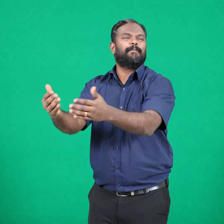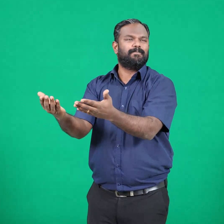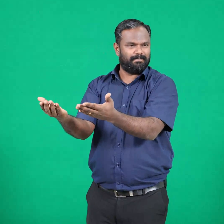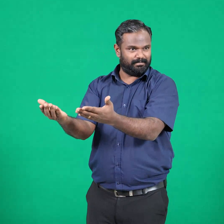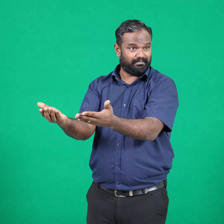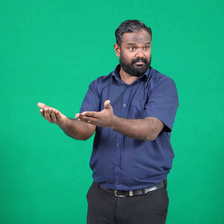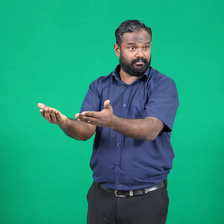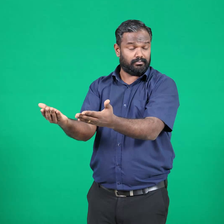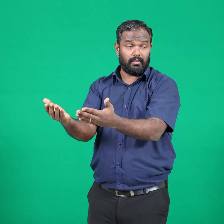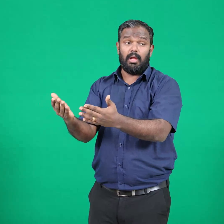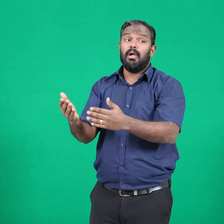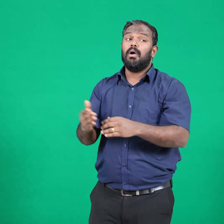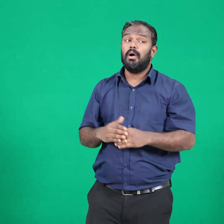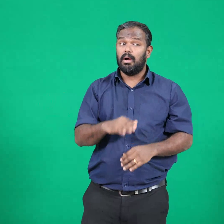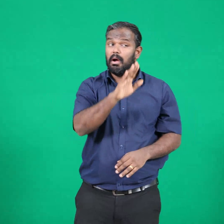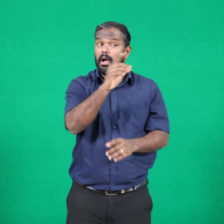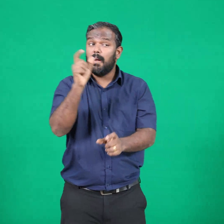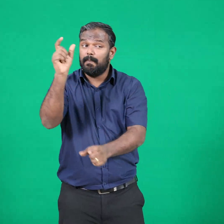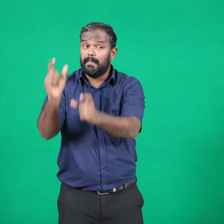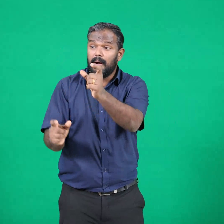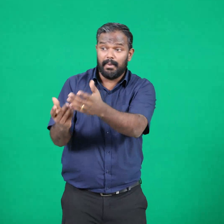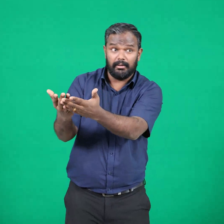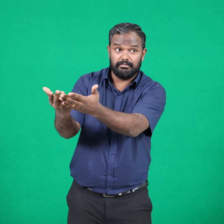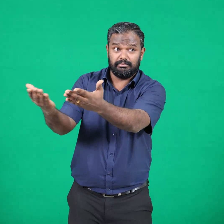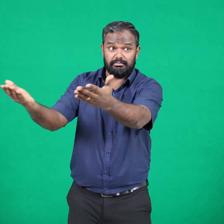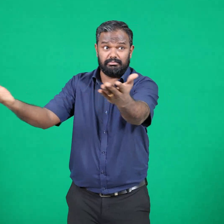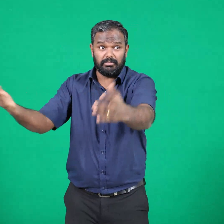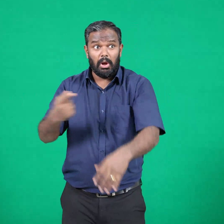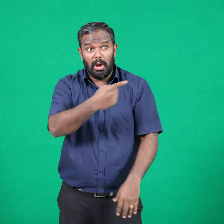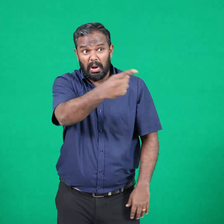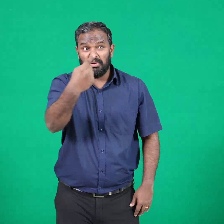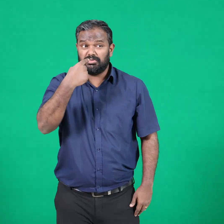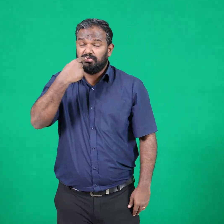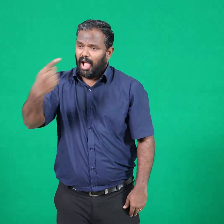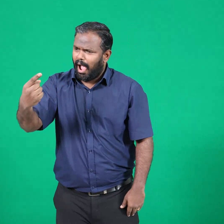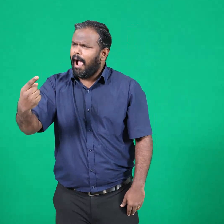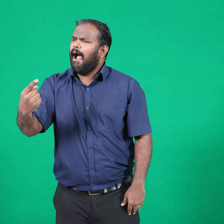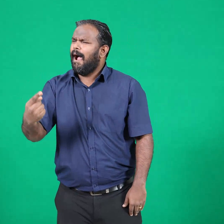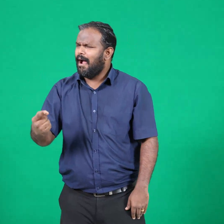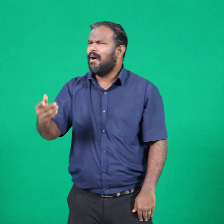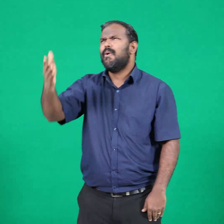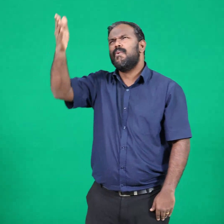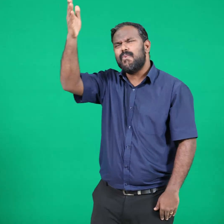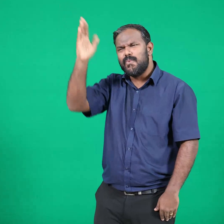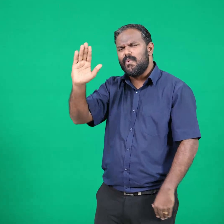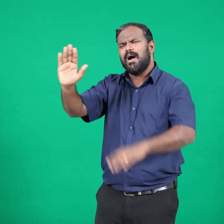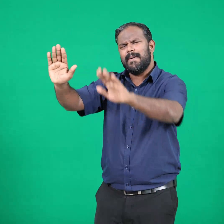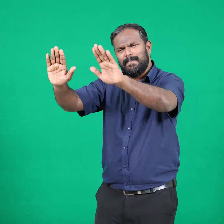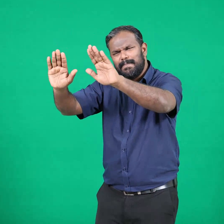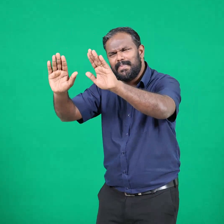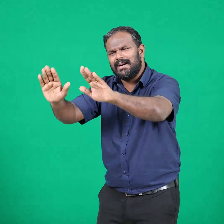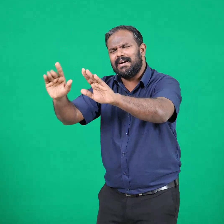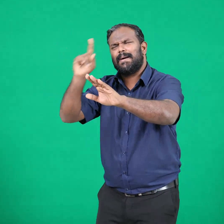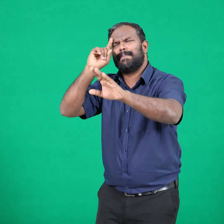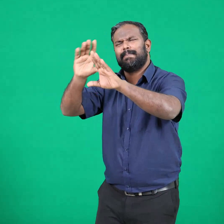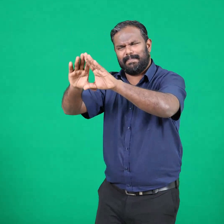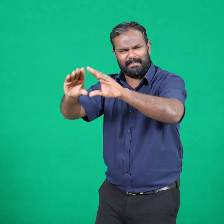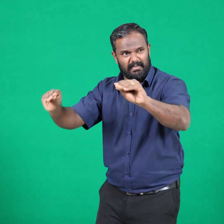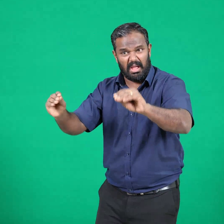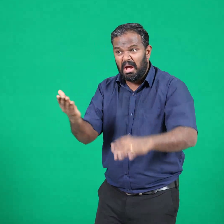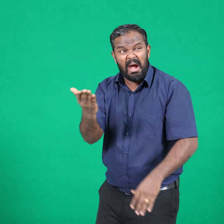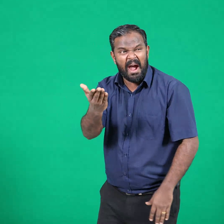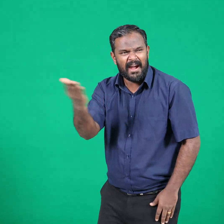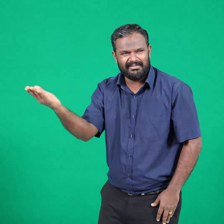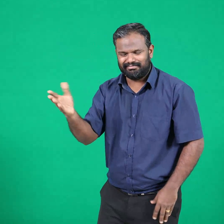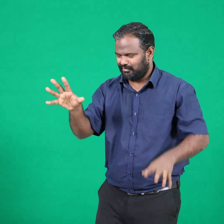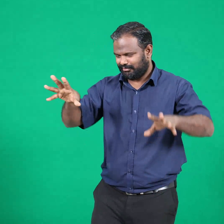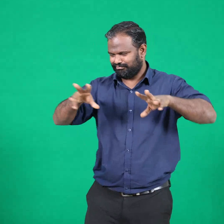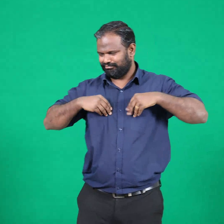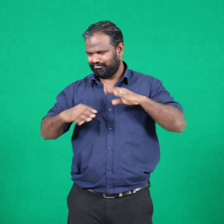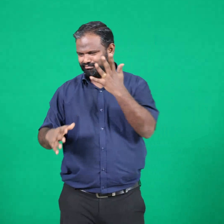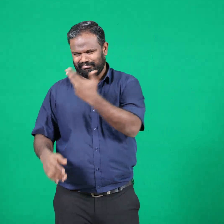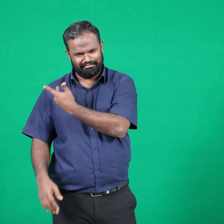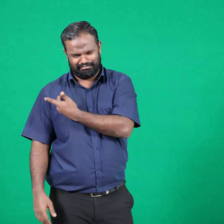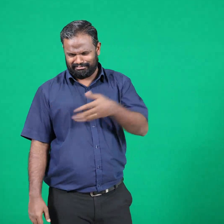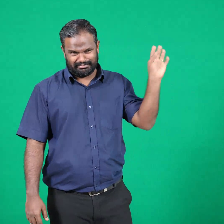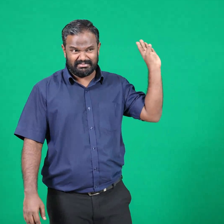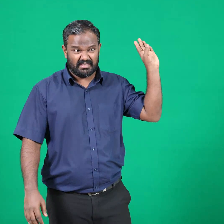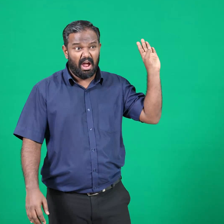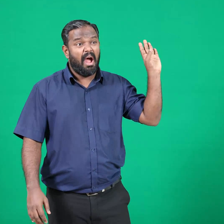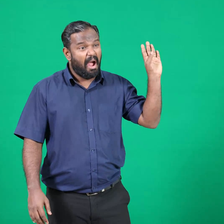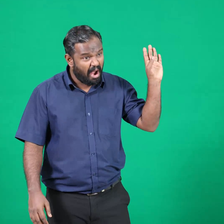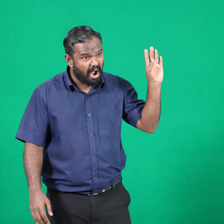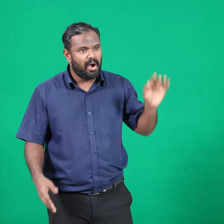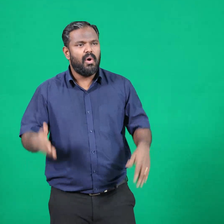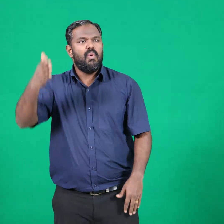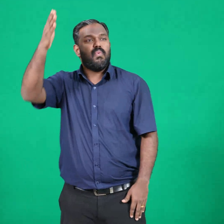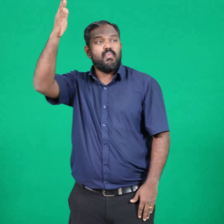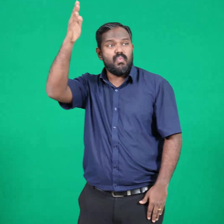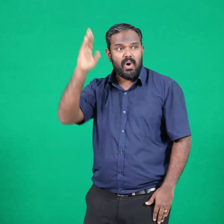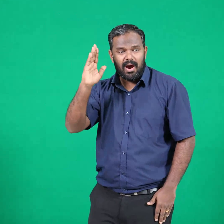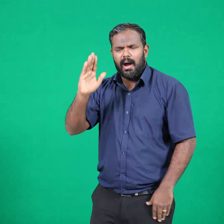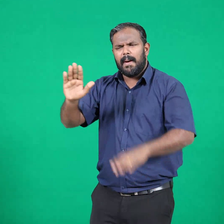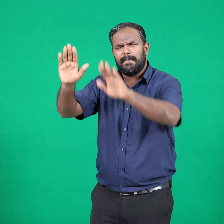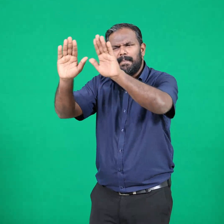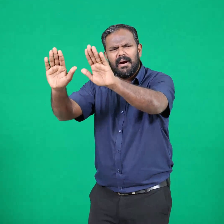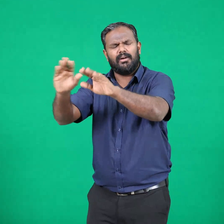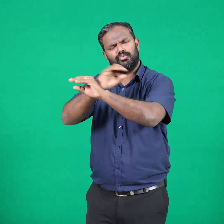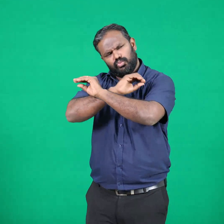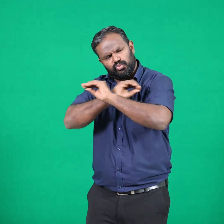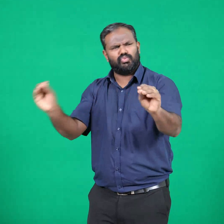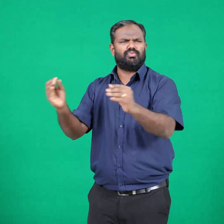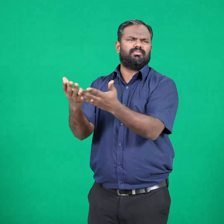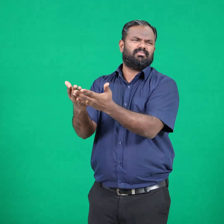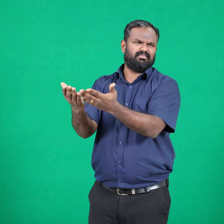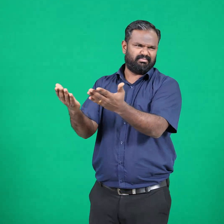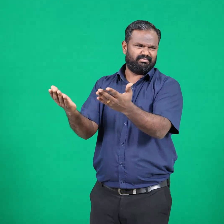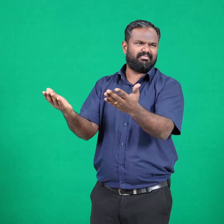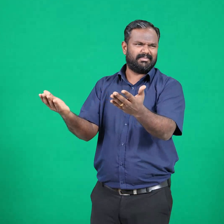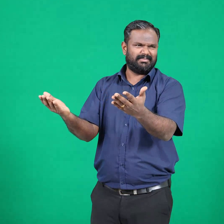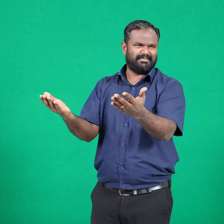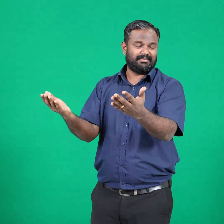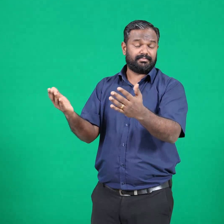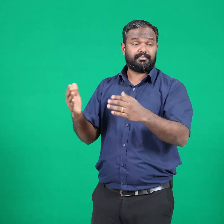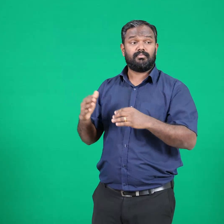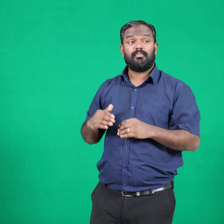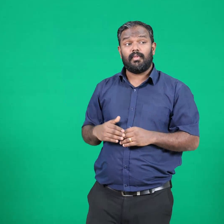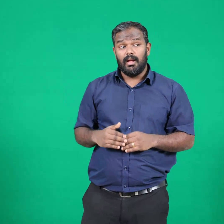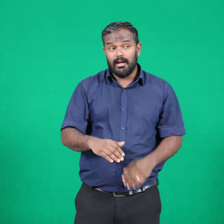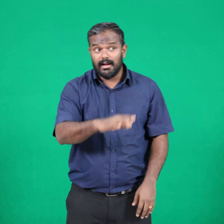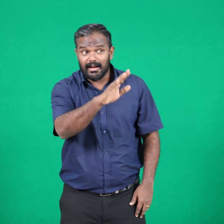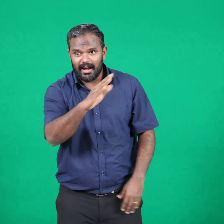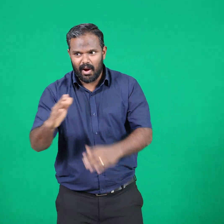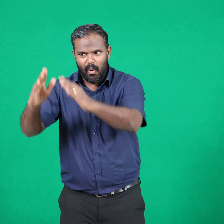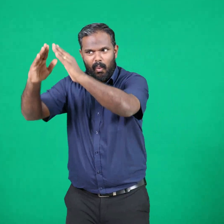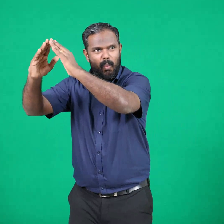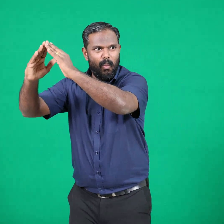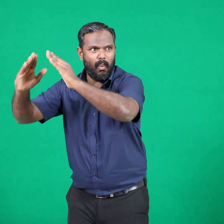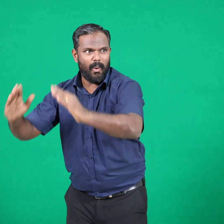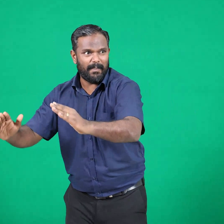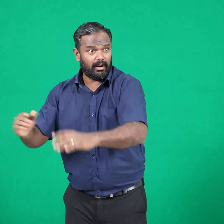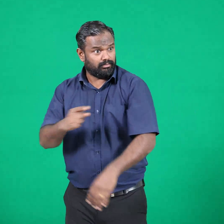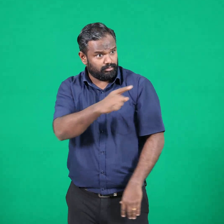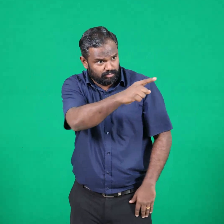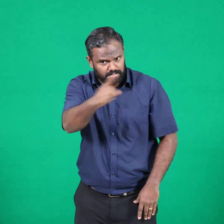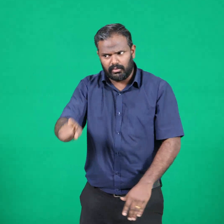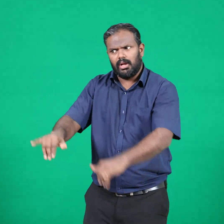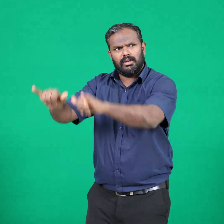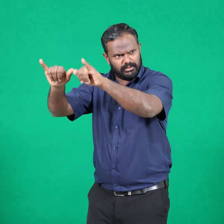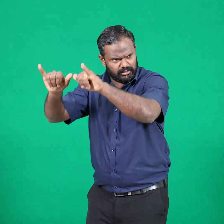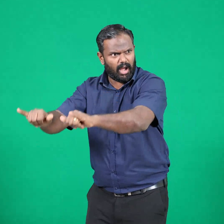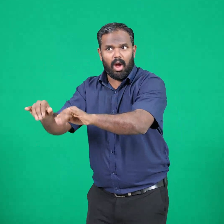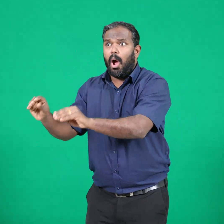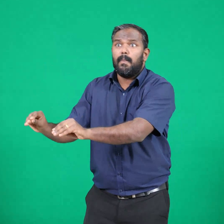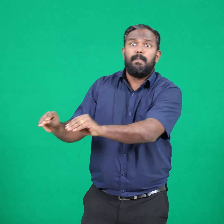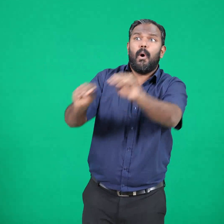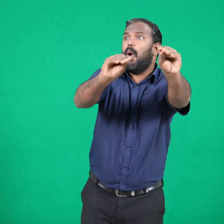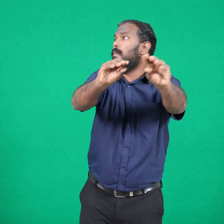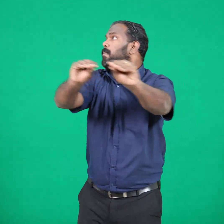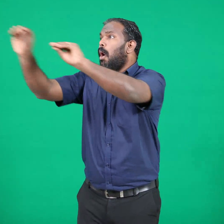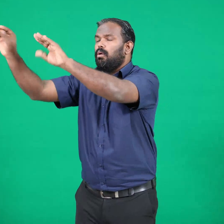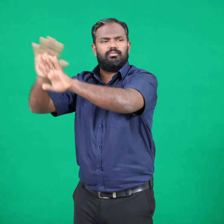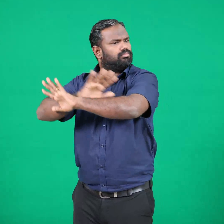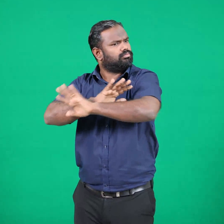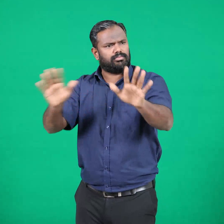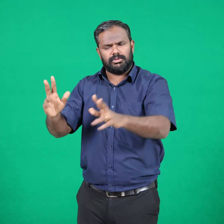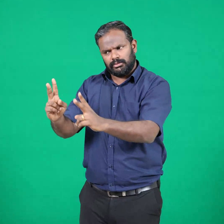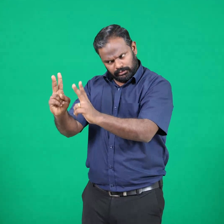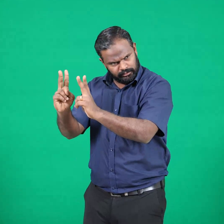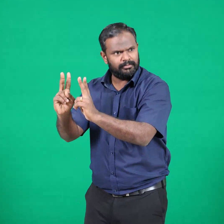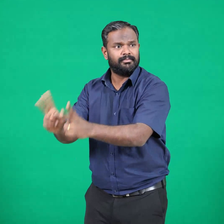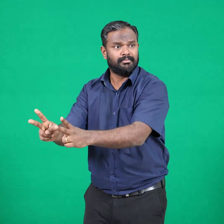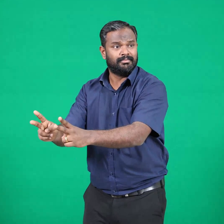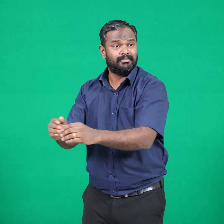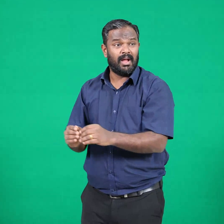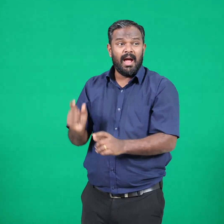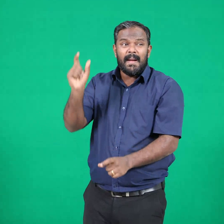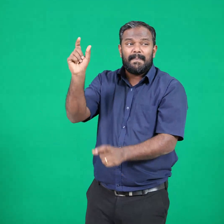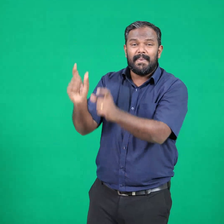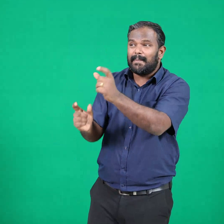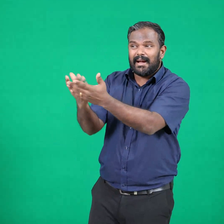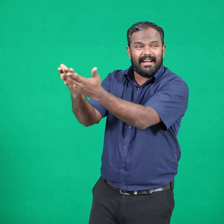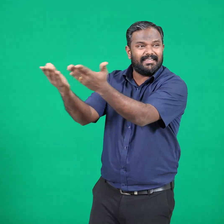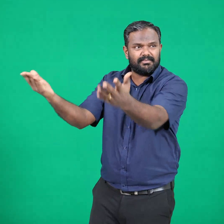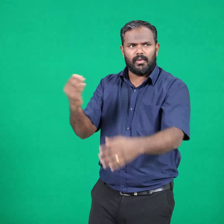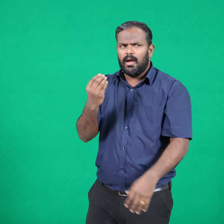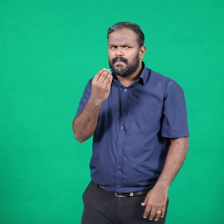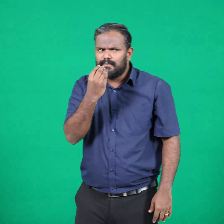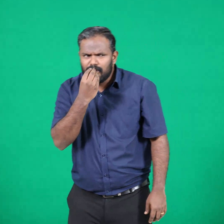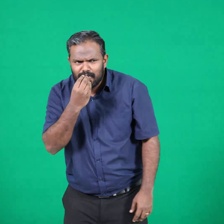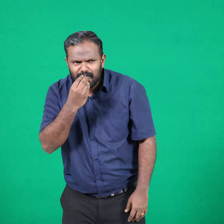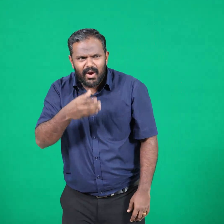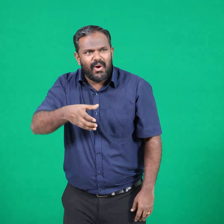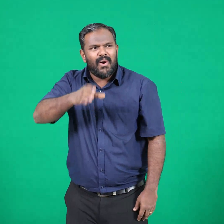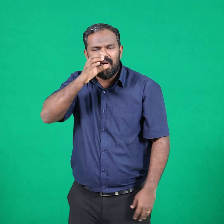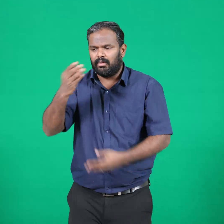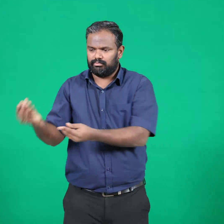Stay at the same house, eating and drinking whatever you are offered.